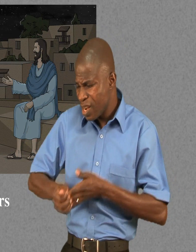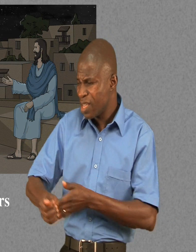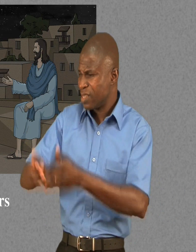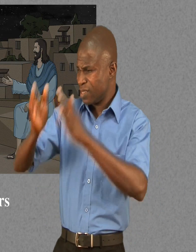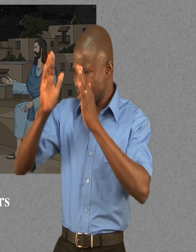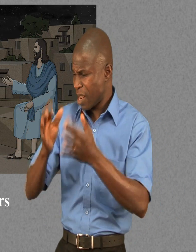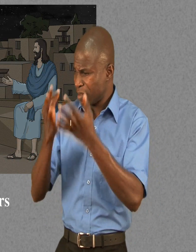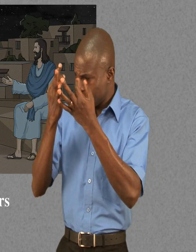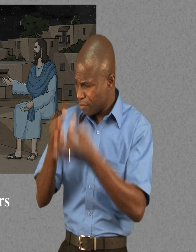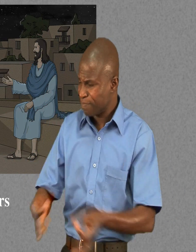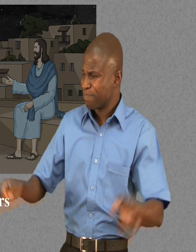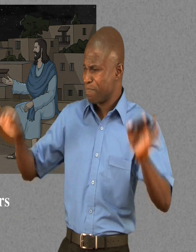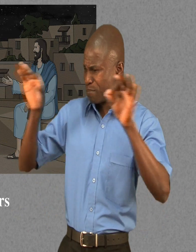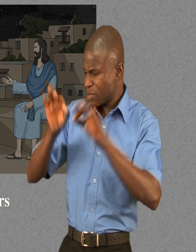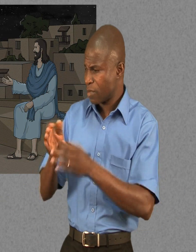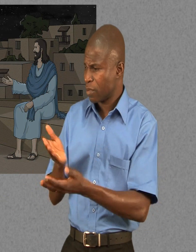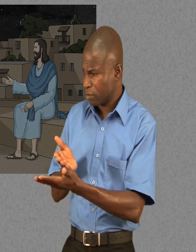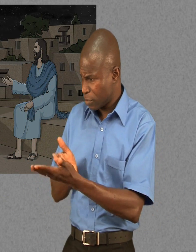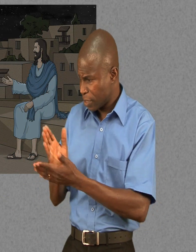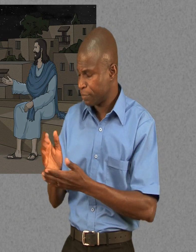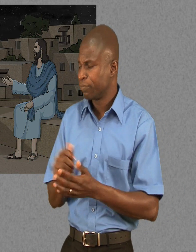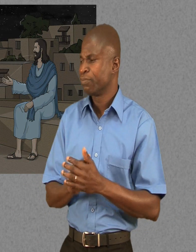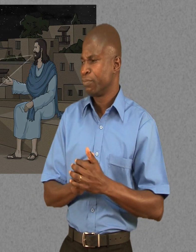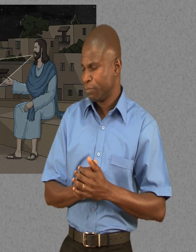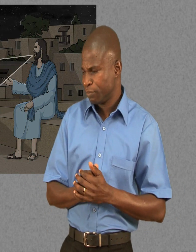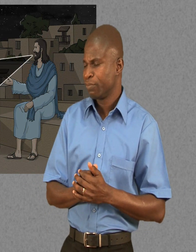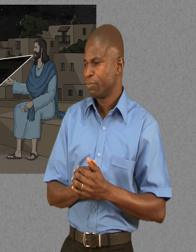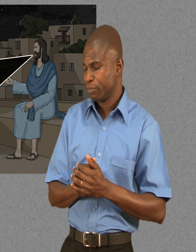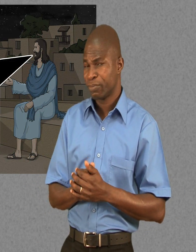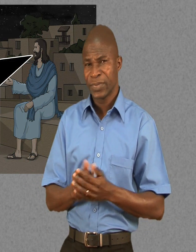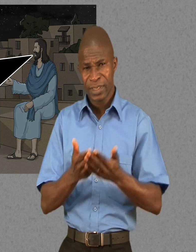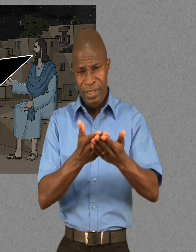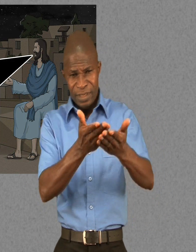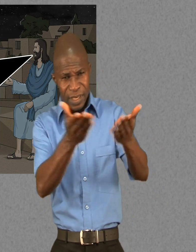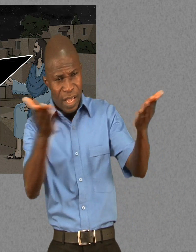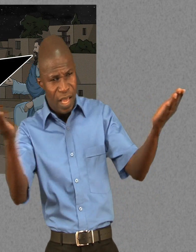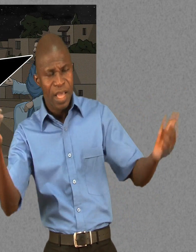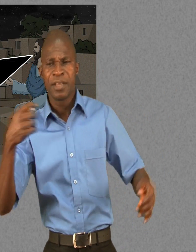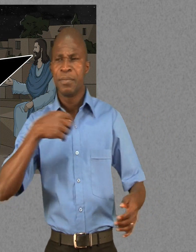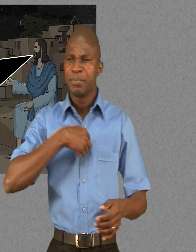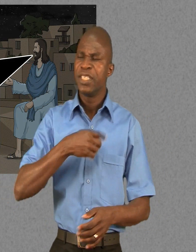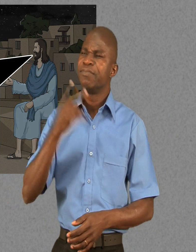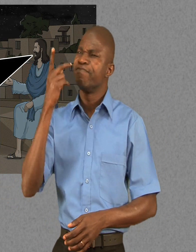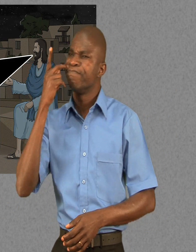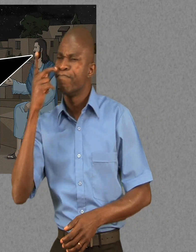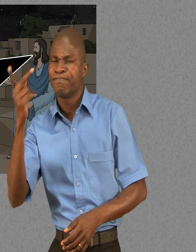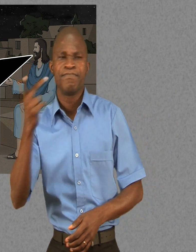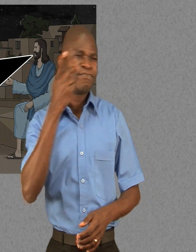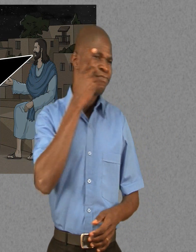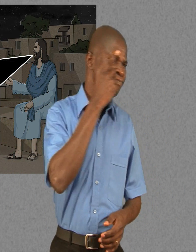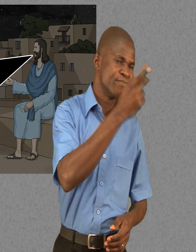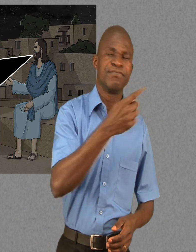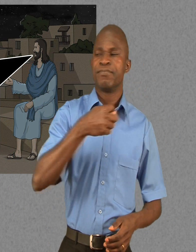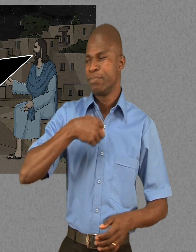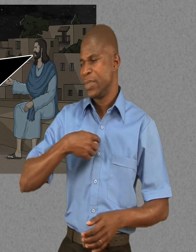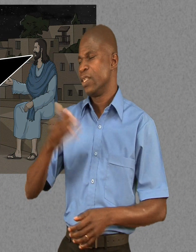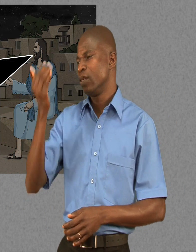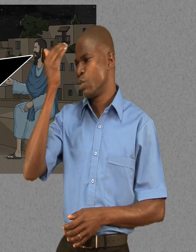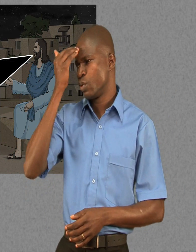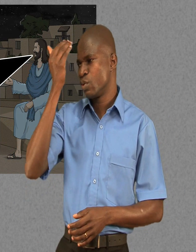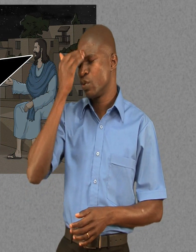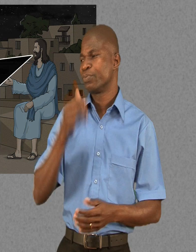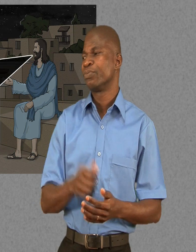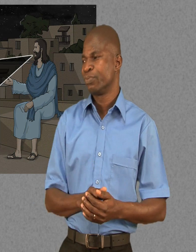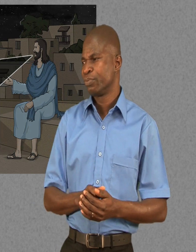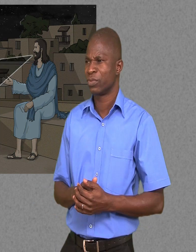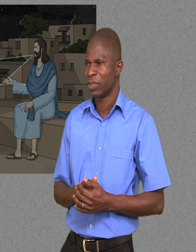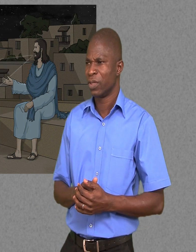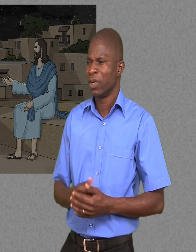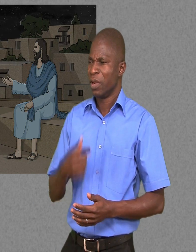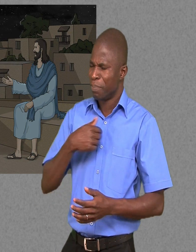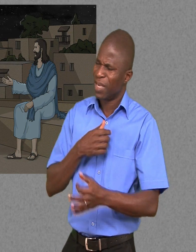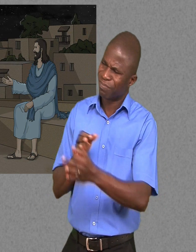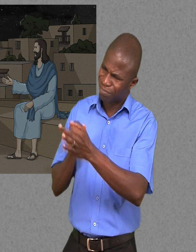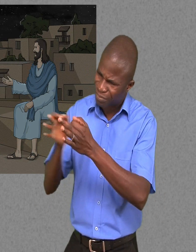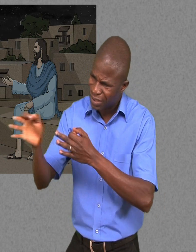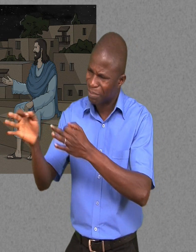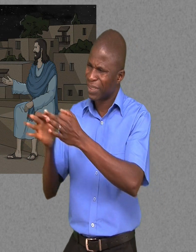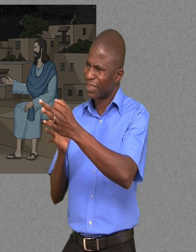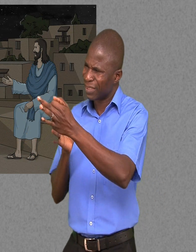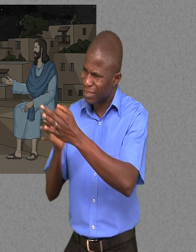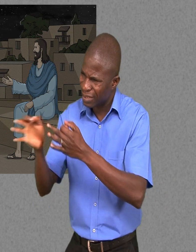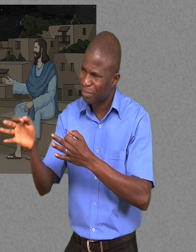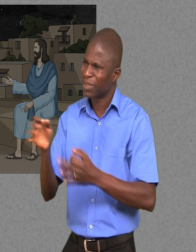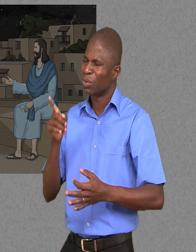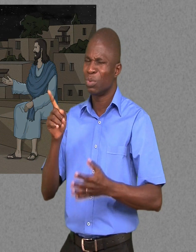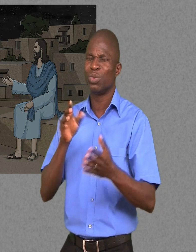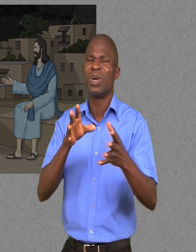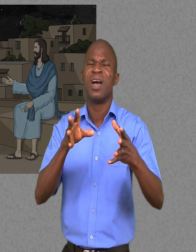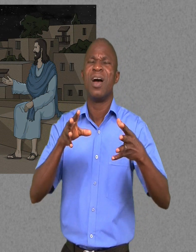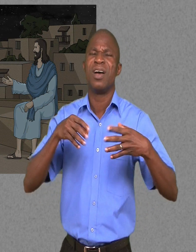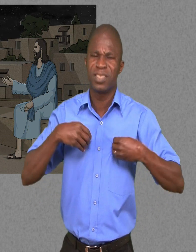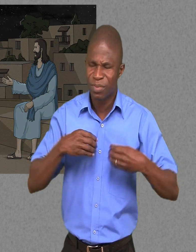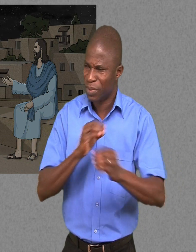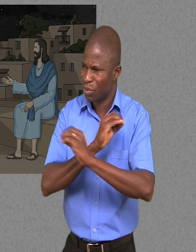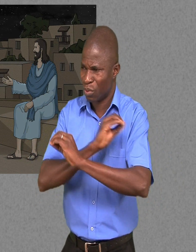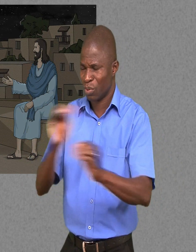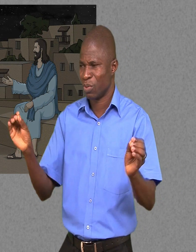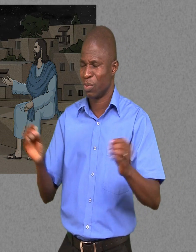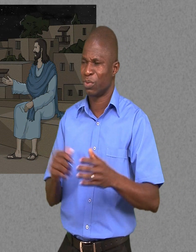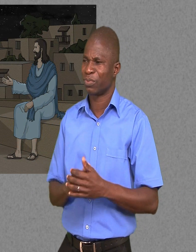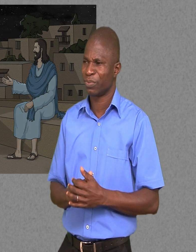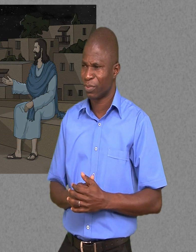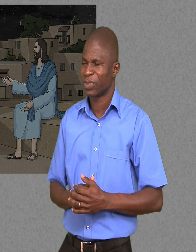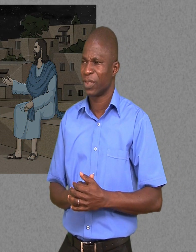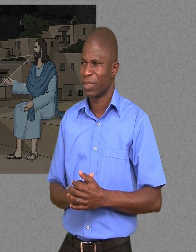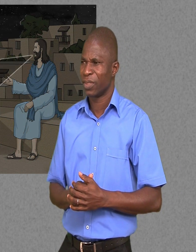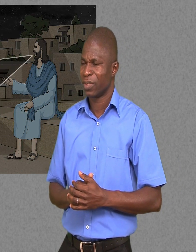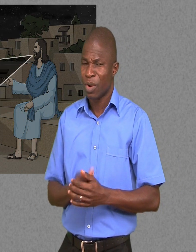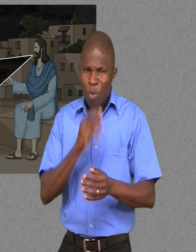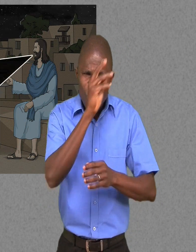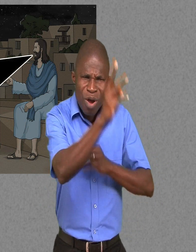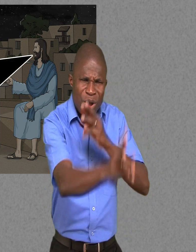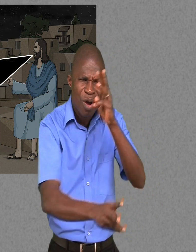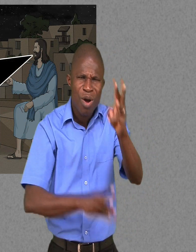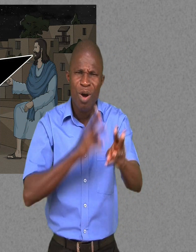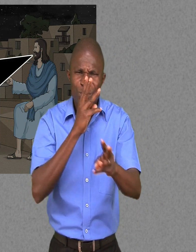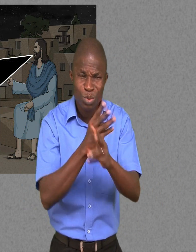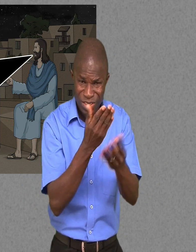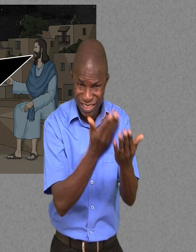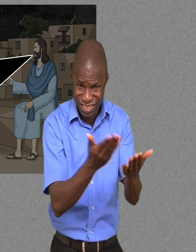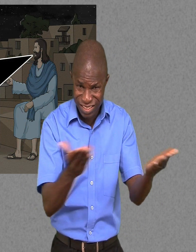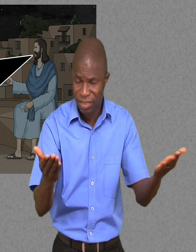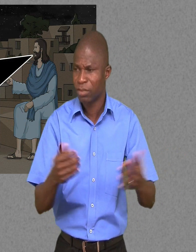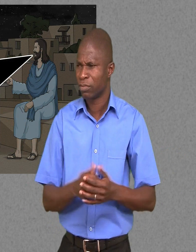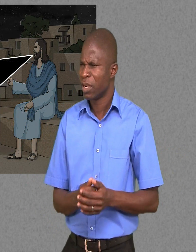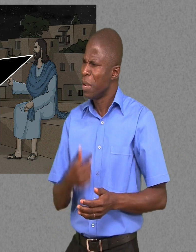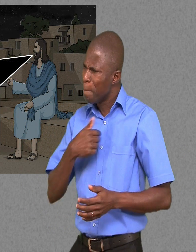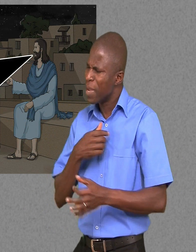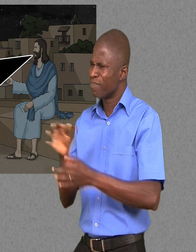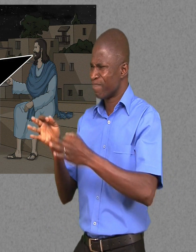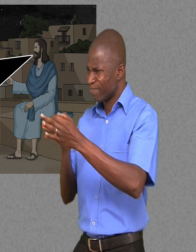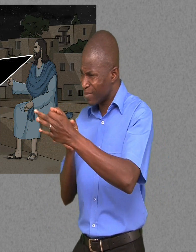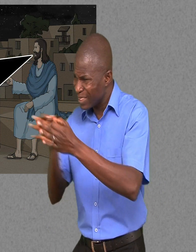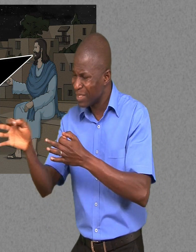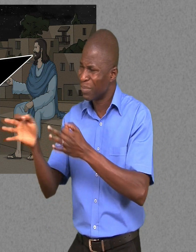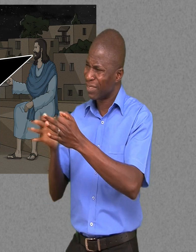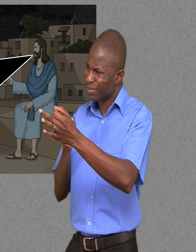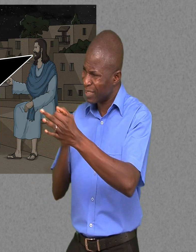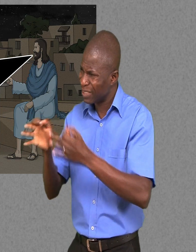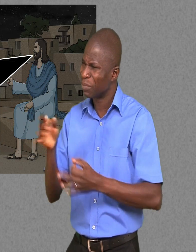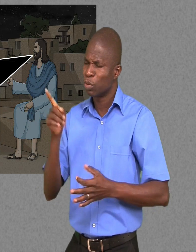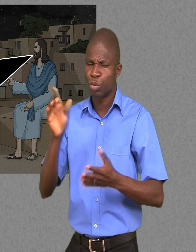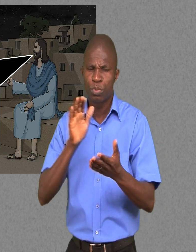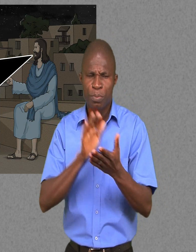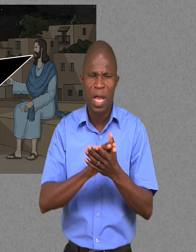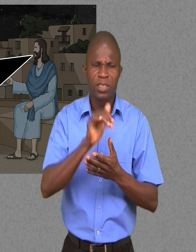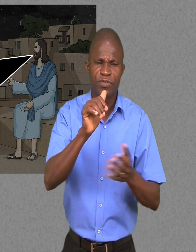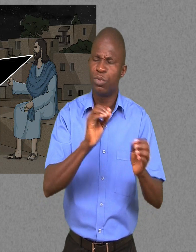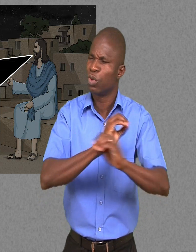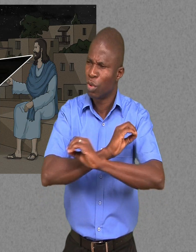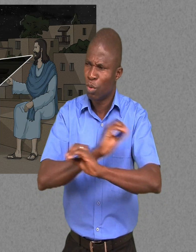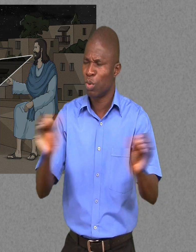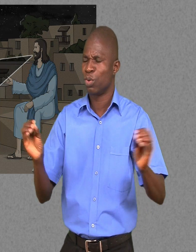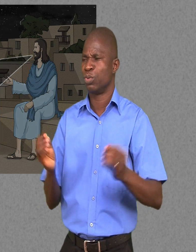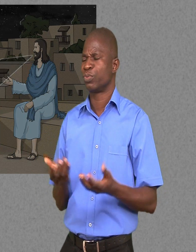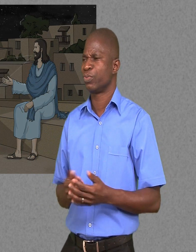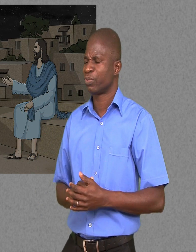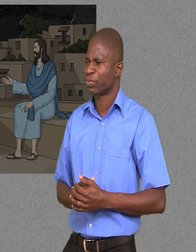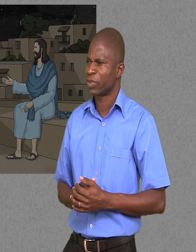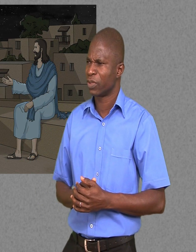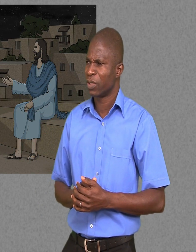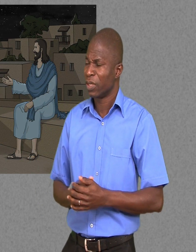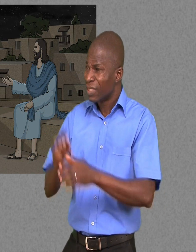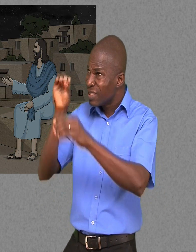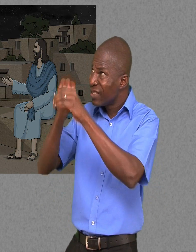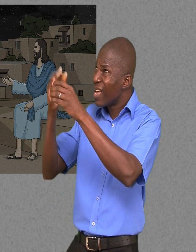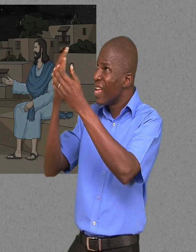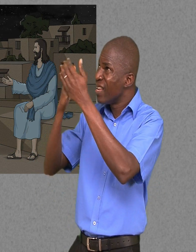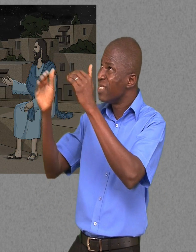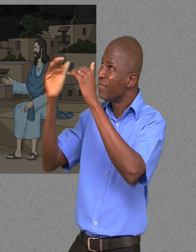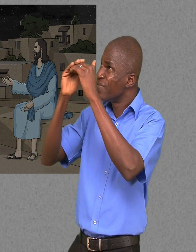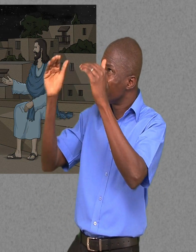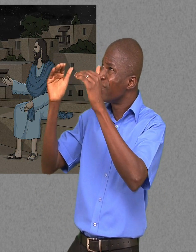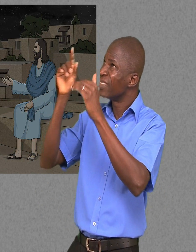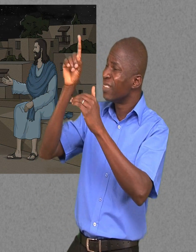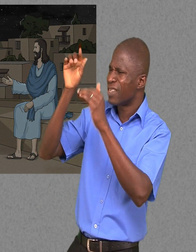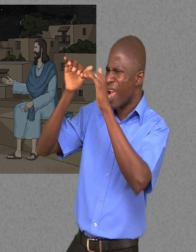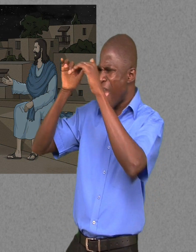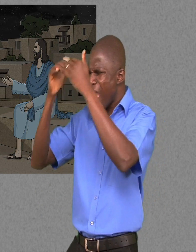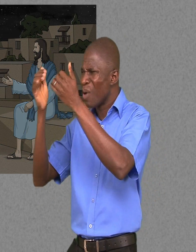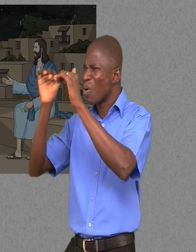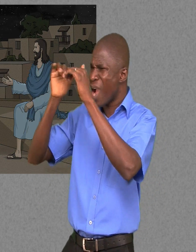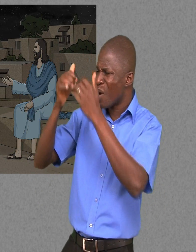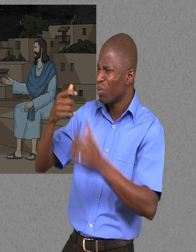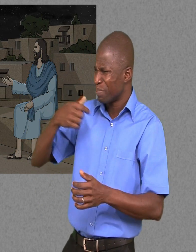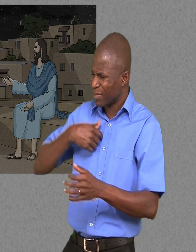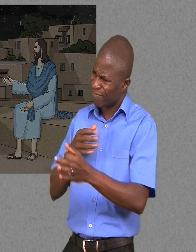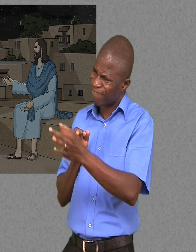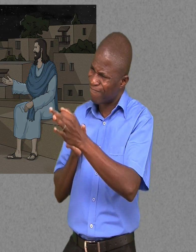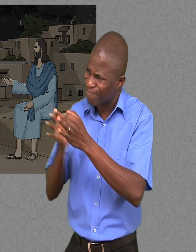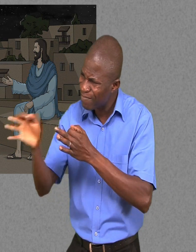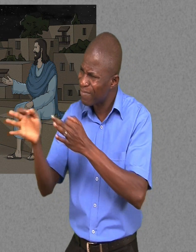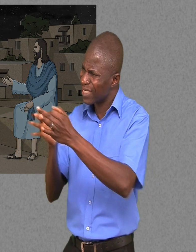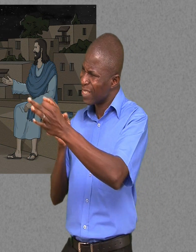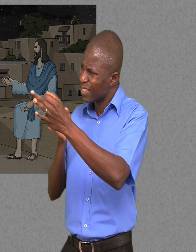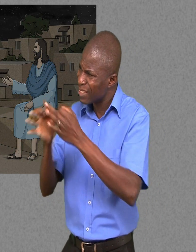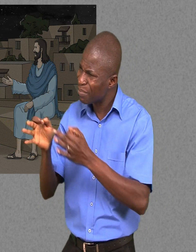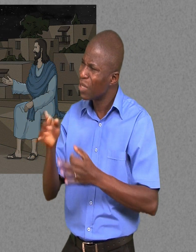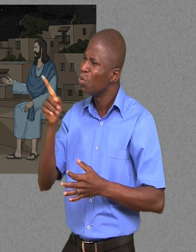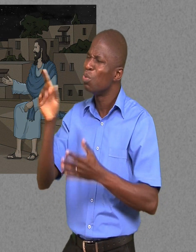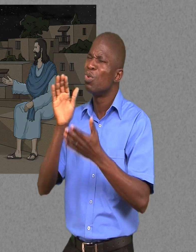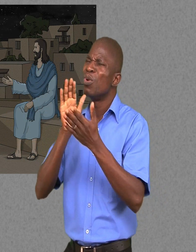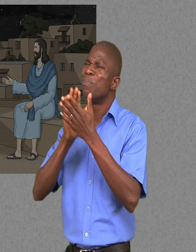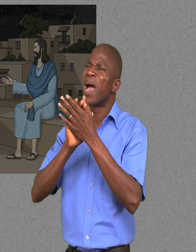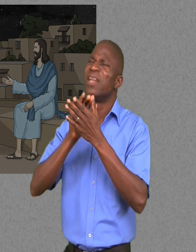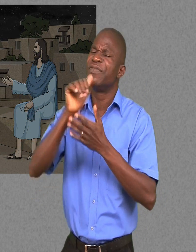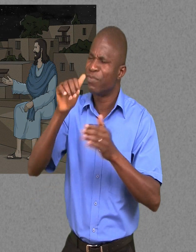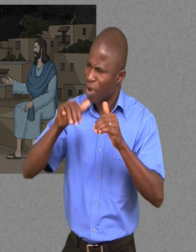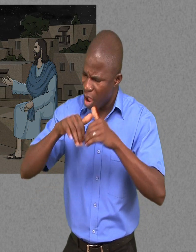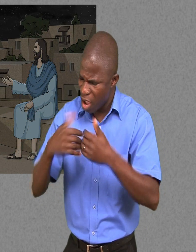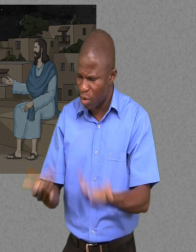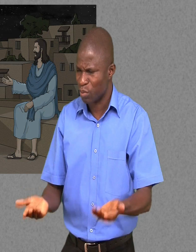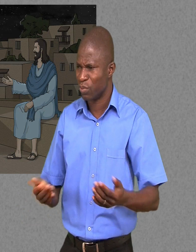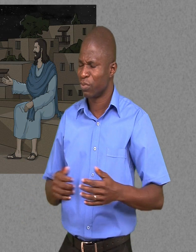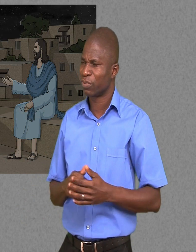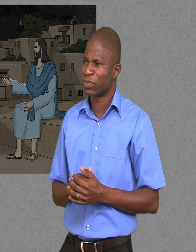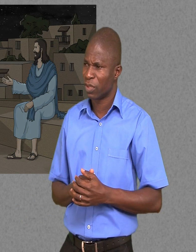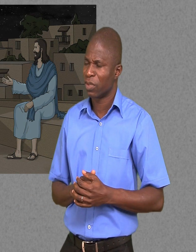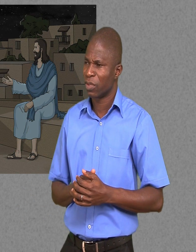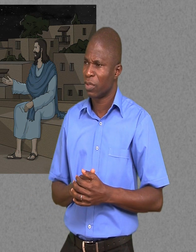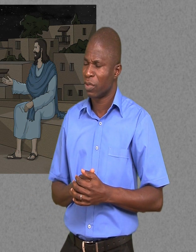Truly, truly, I tell you, we speak of what we know, and we testify to what we have seen, and yet you people do not accept our testimony.